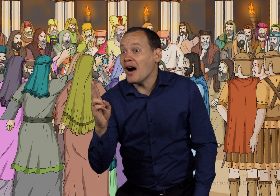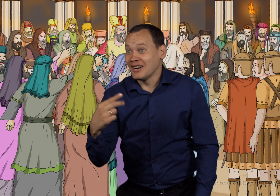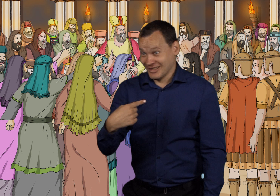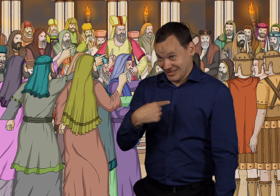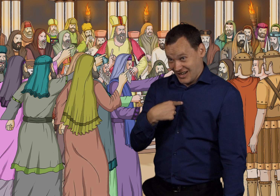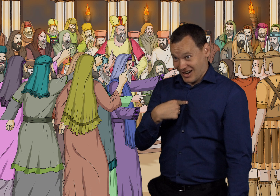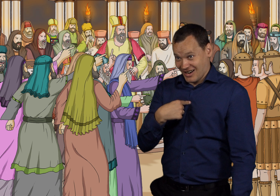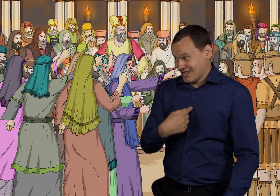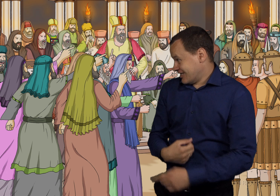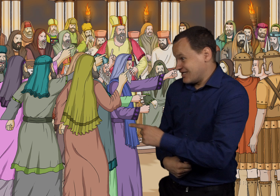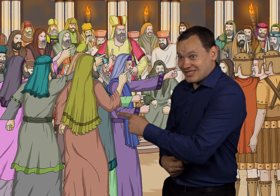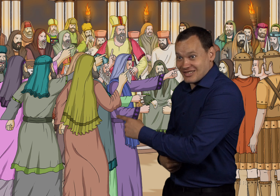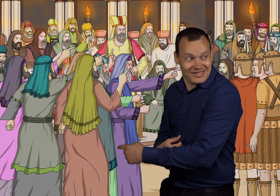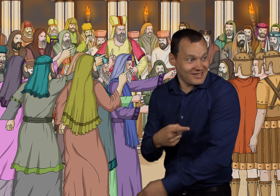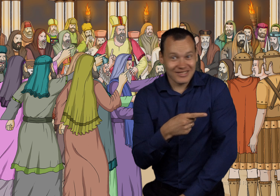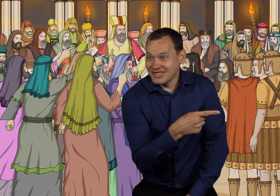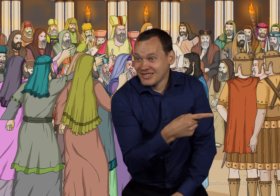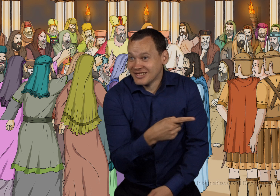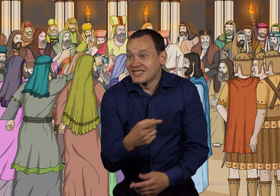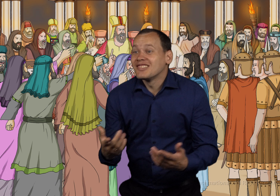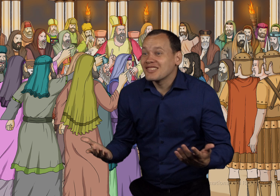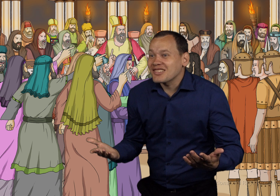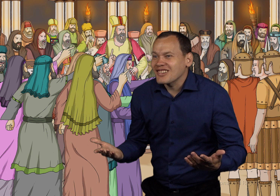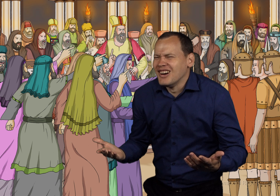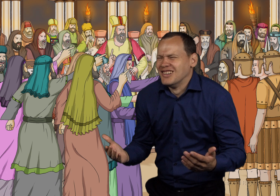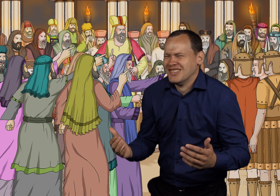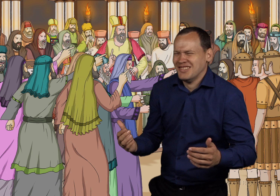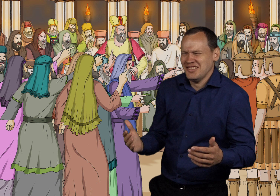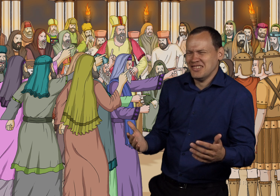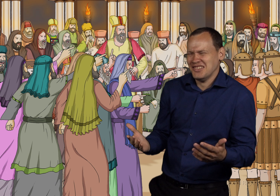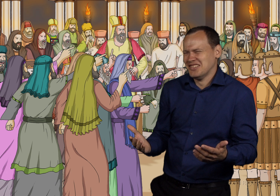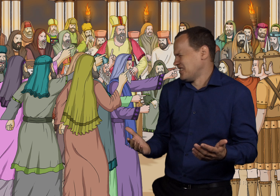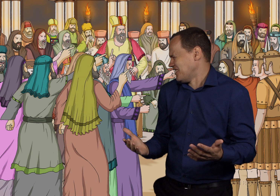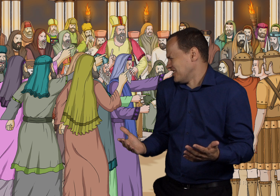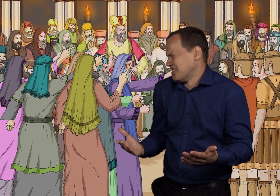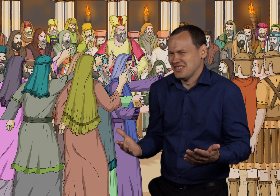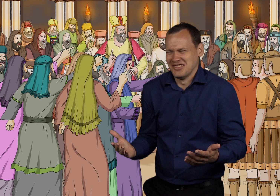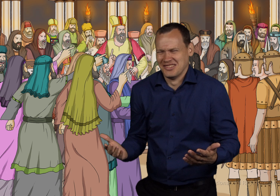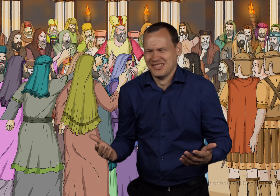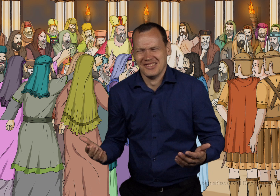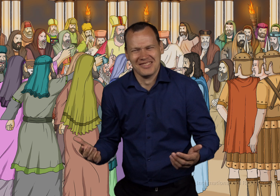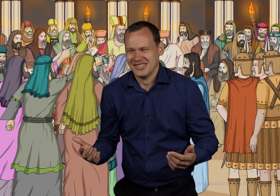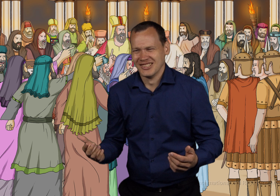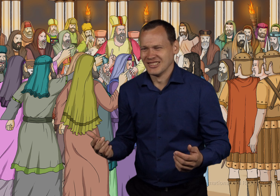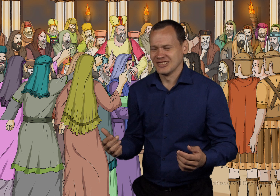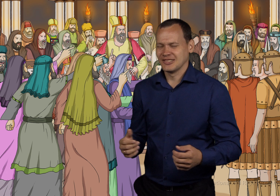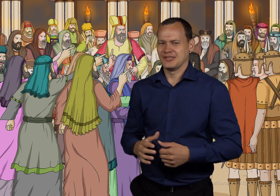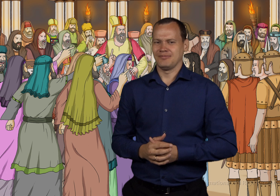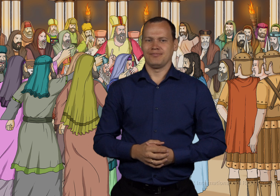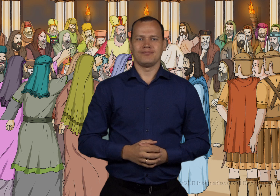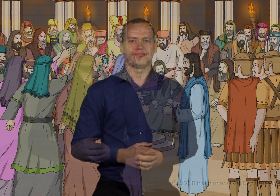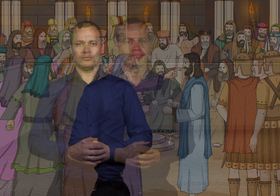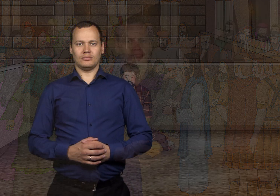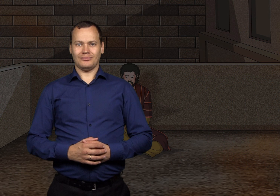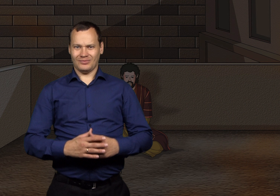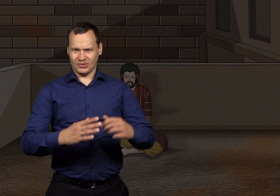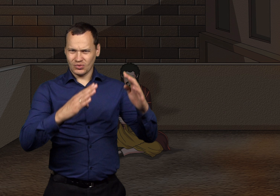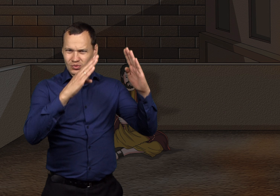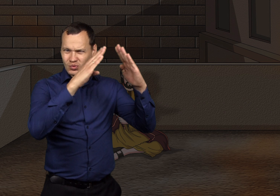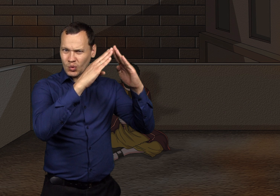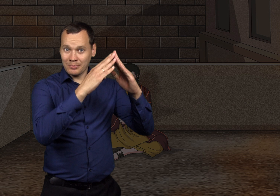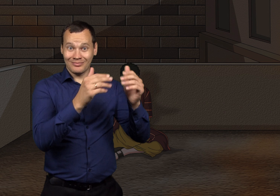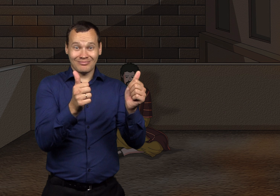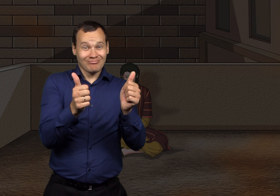Who hit You?”